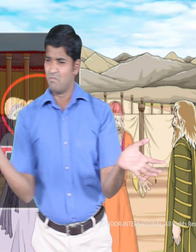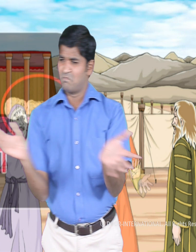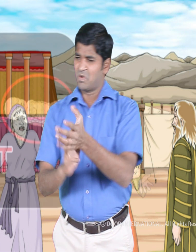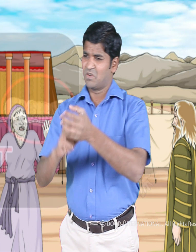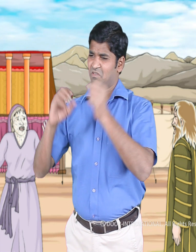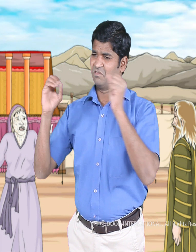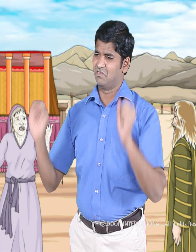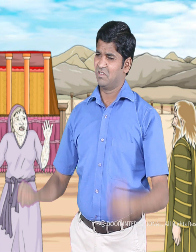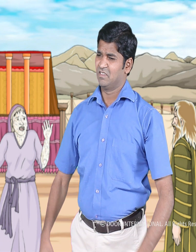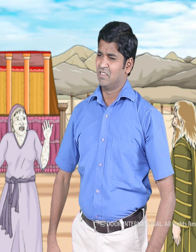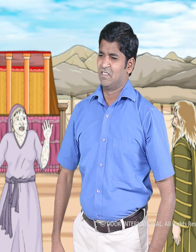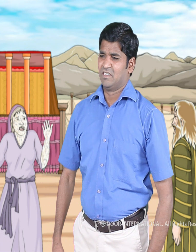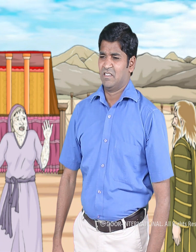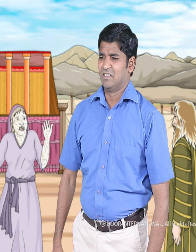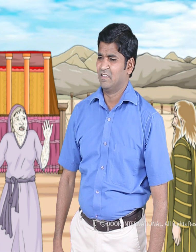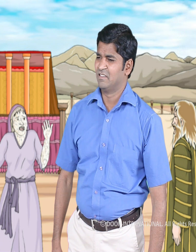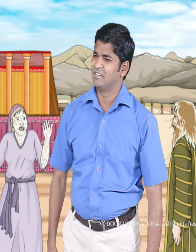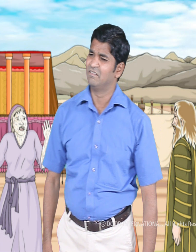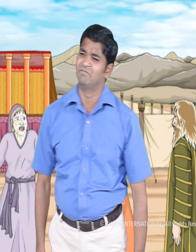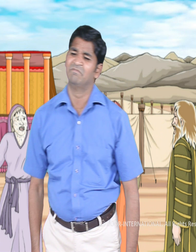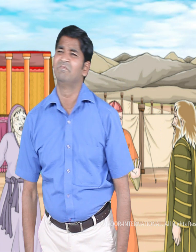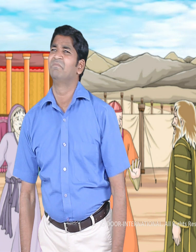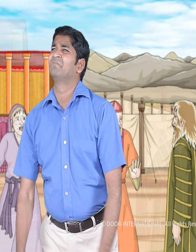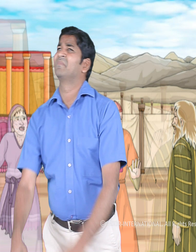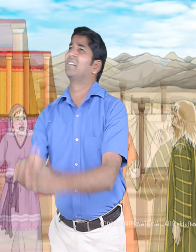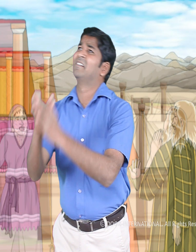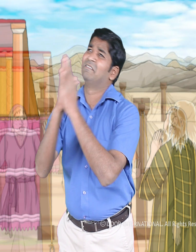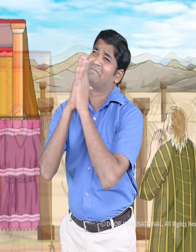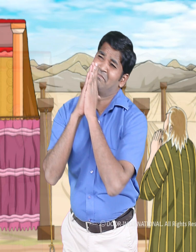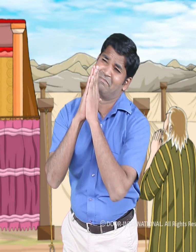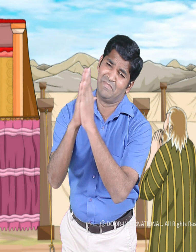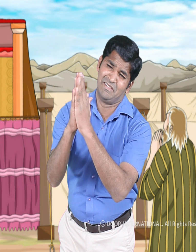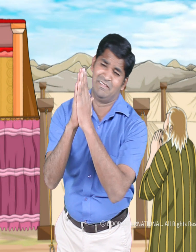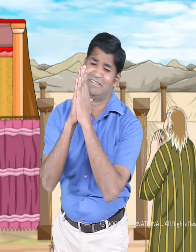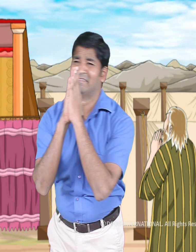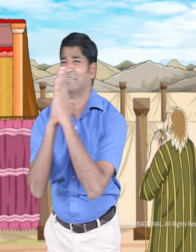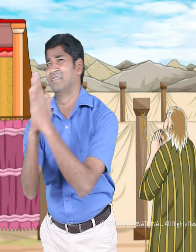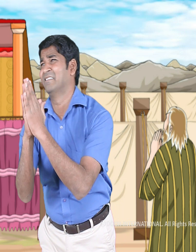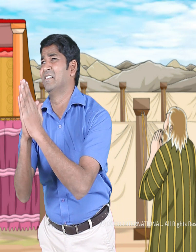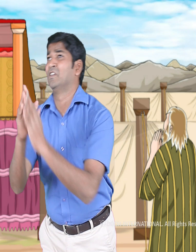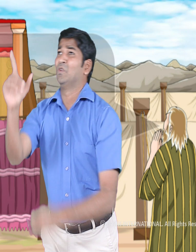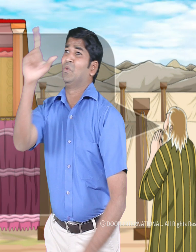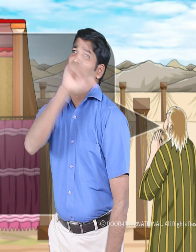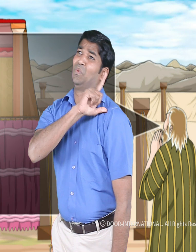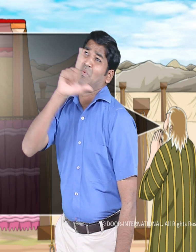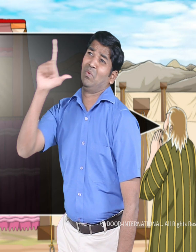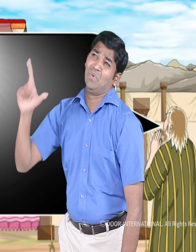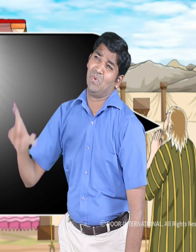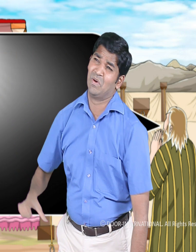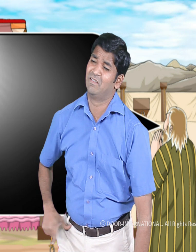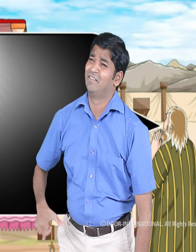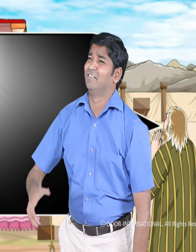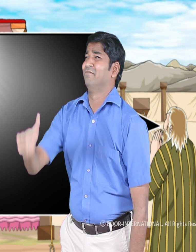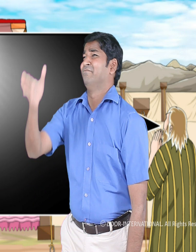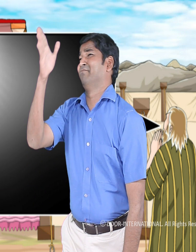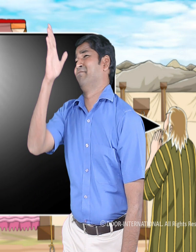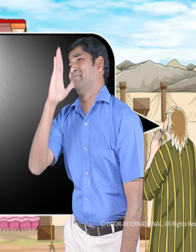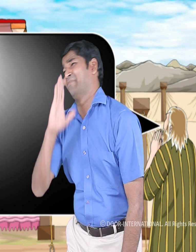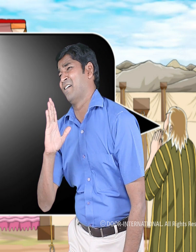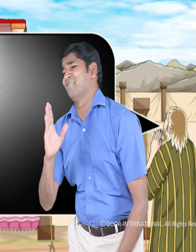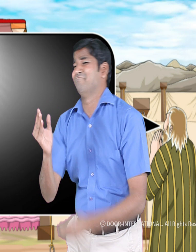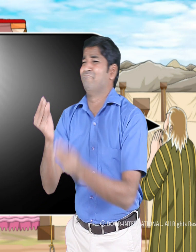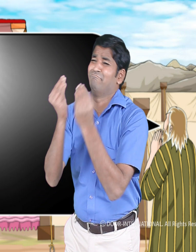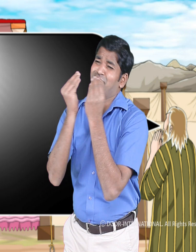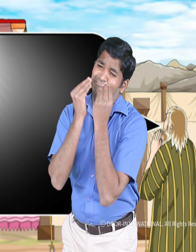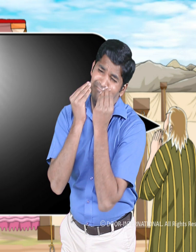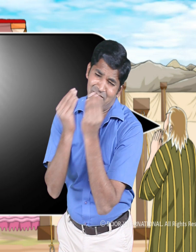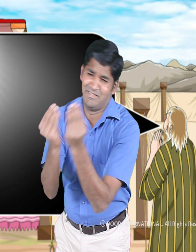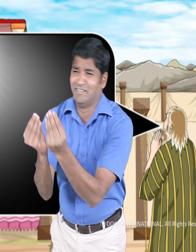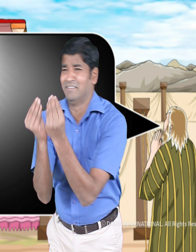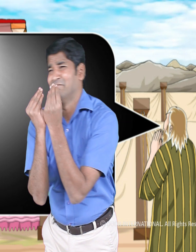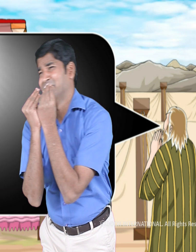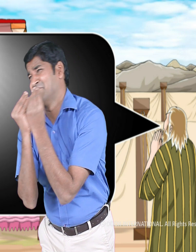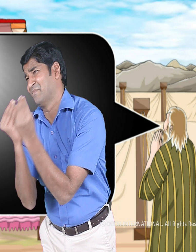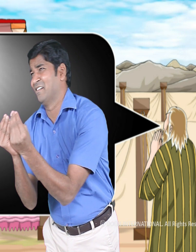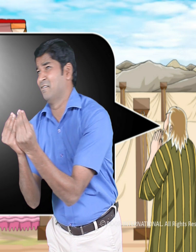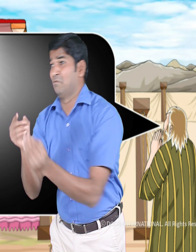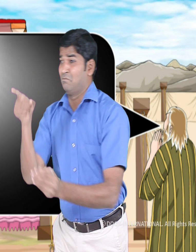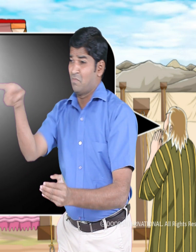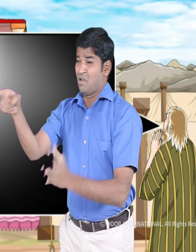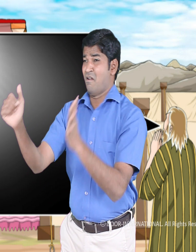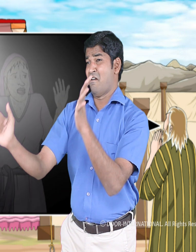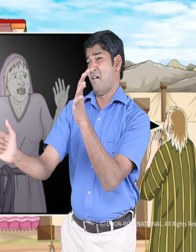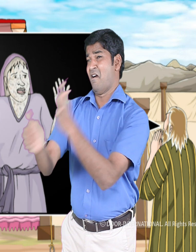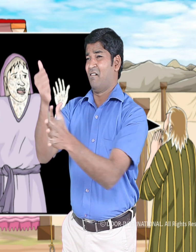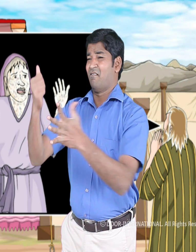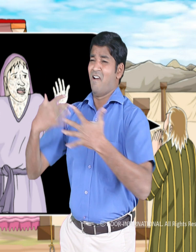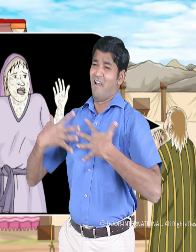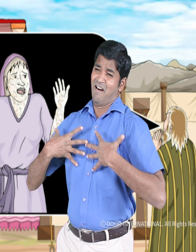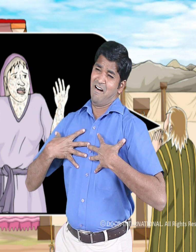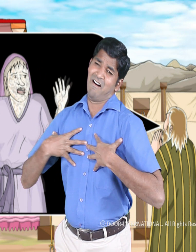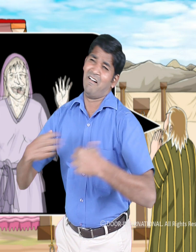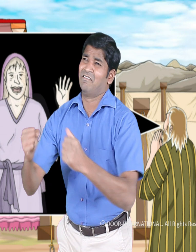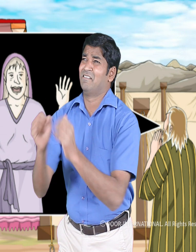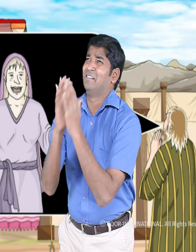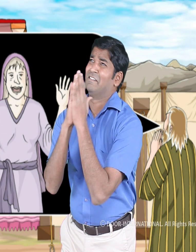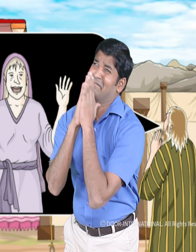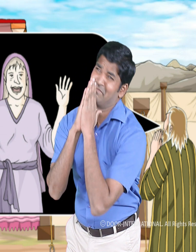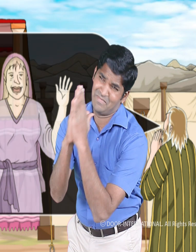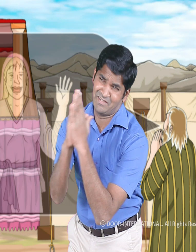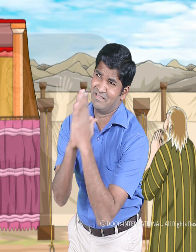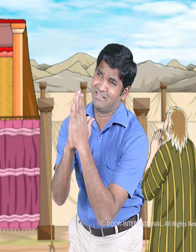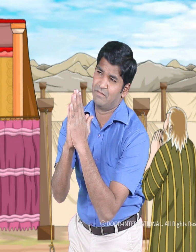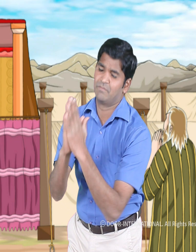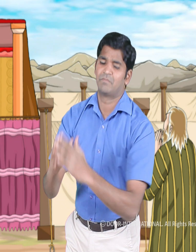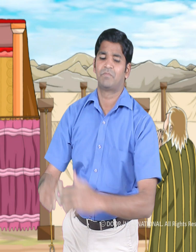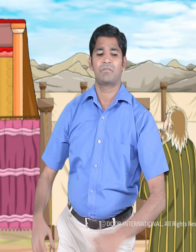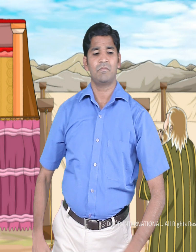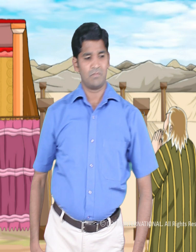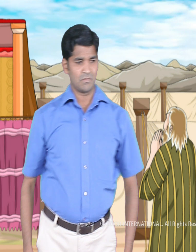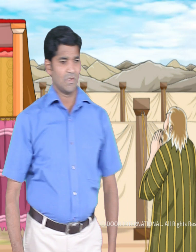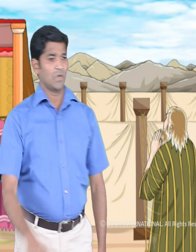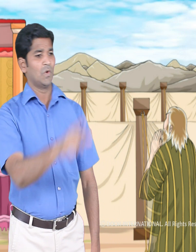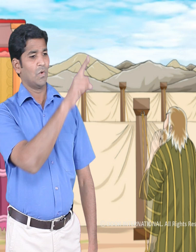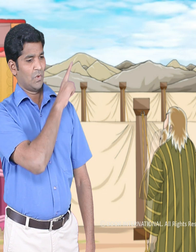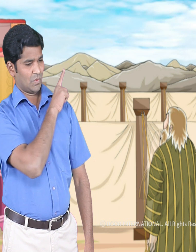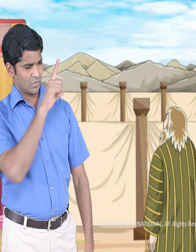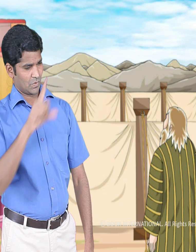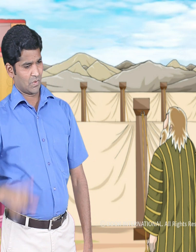So Moses cried out to the LORD, “O God, please heal her!”